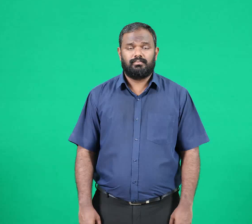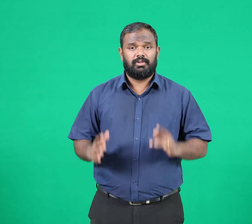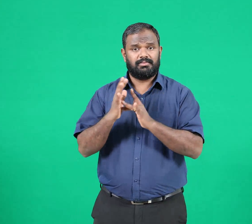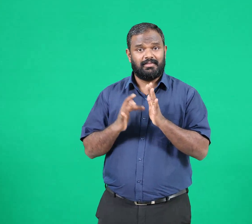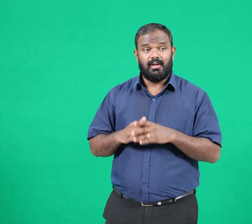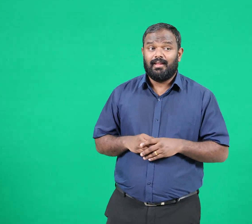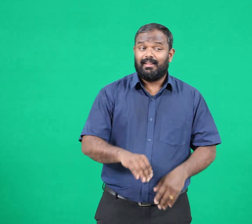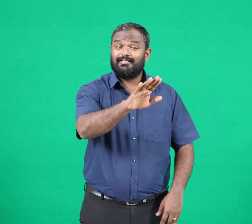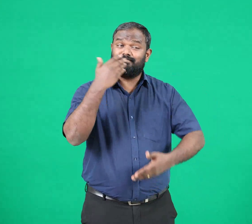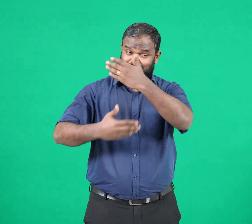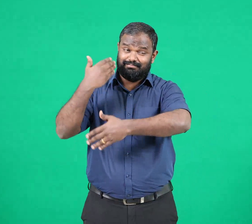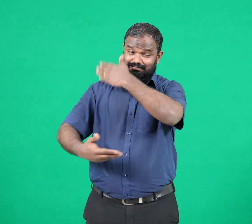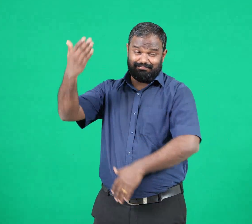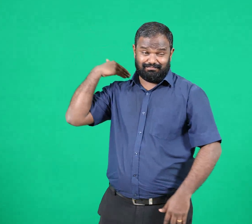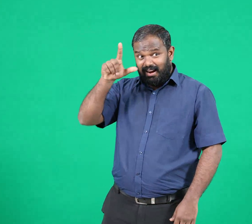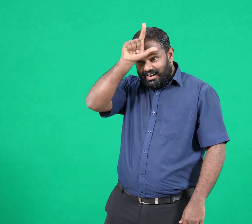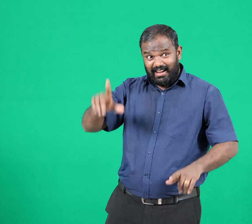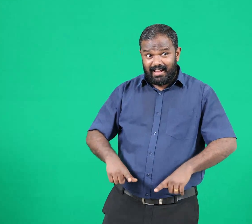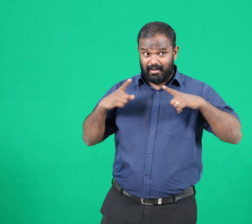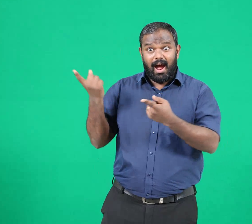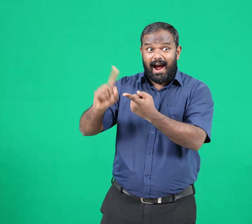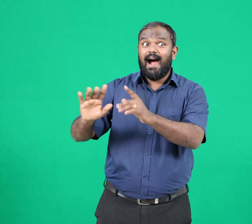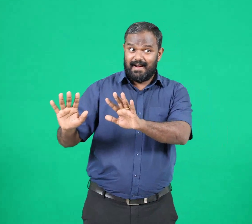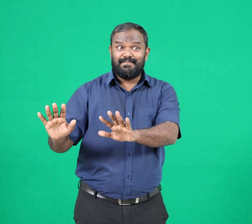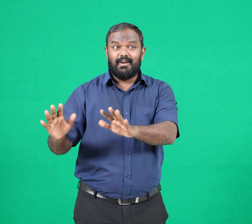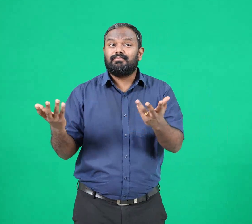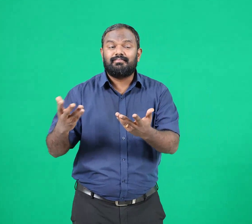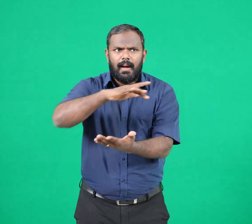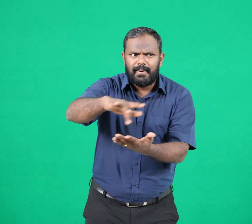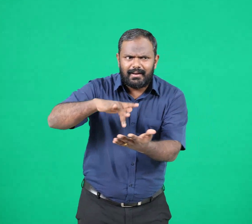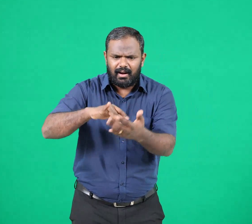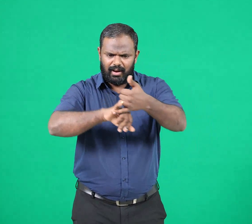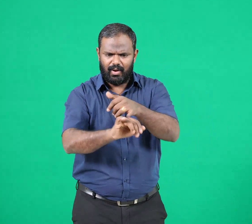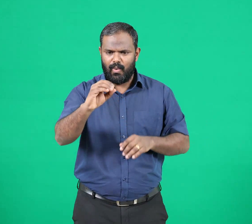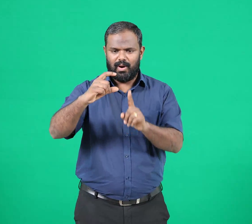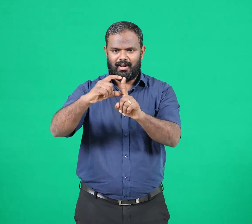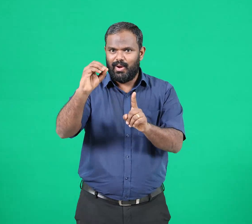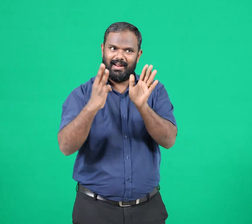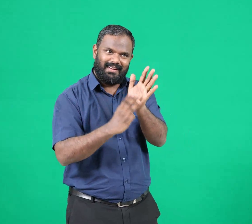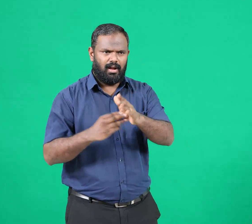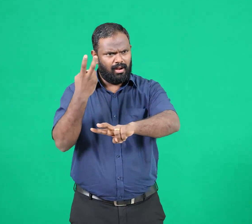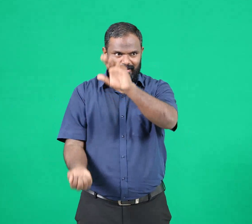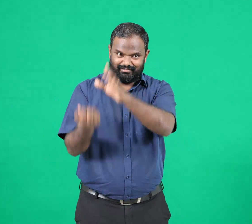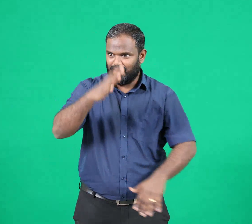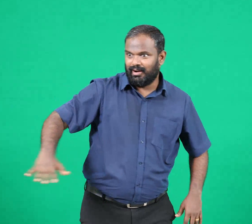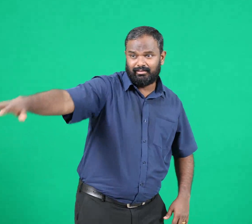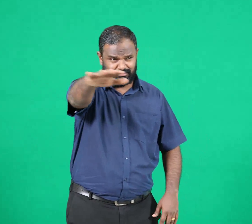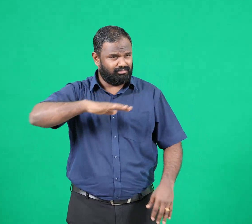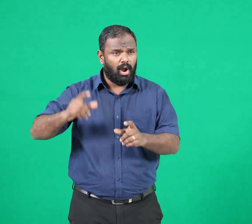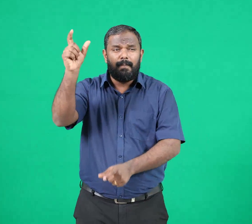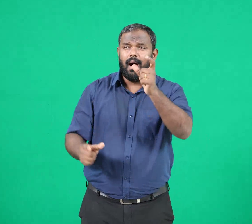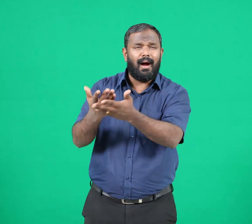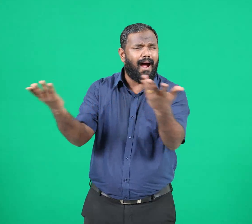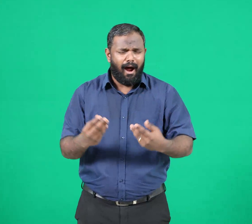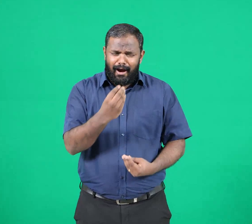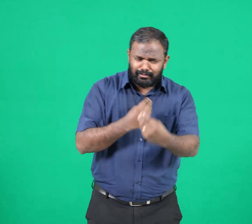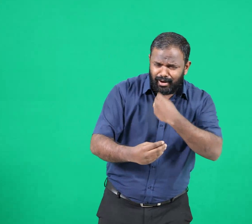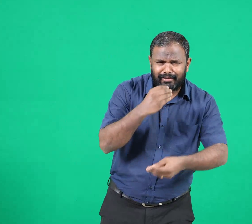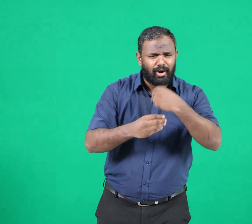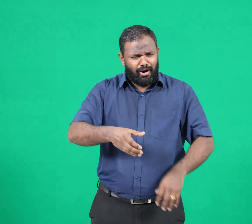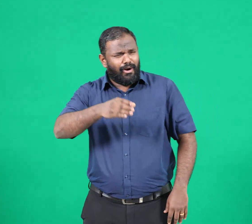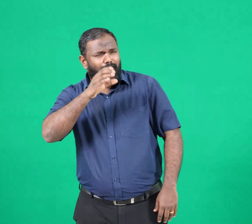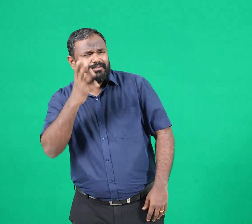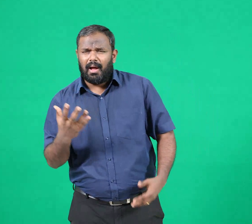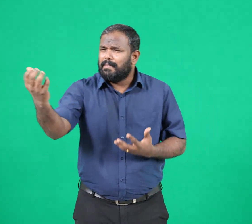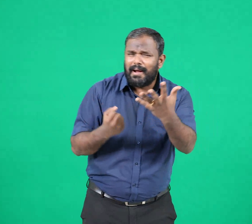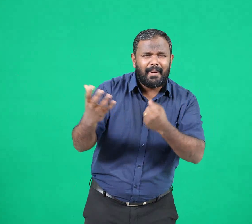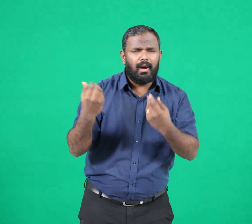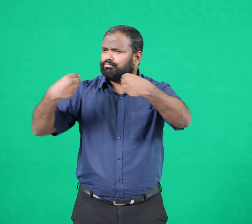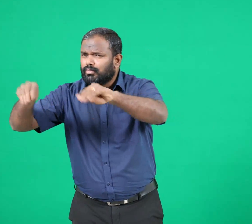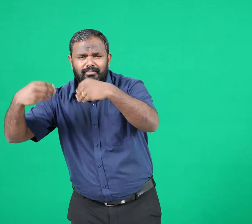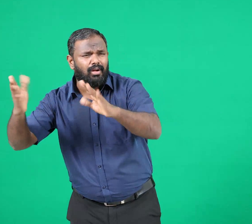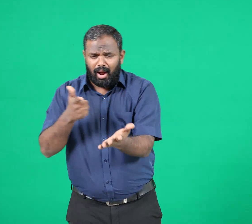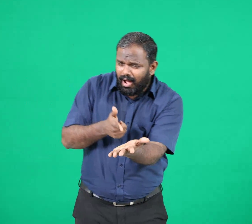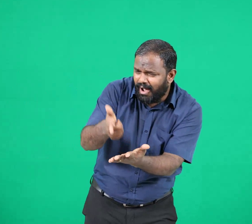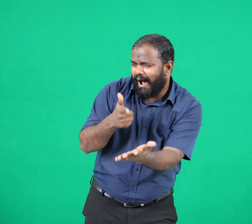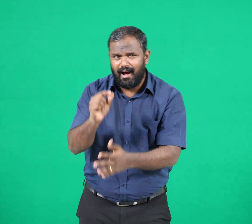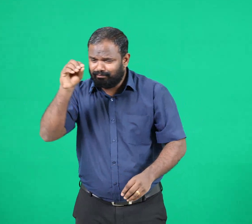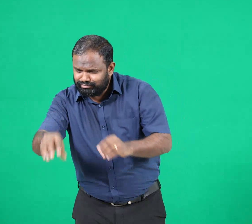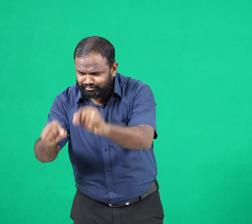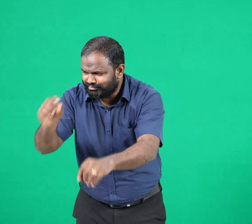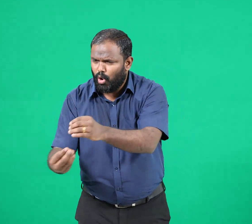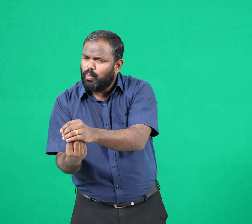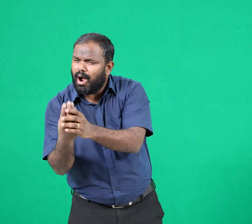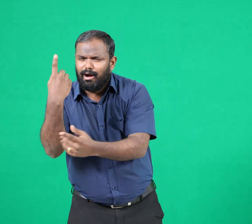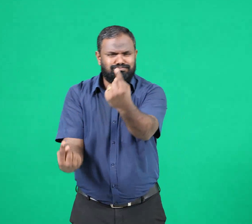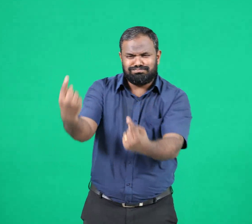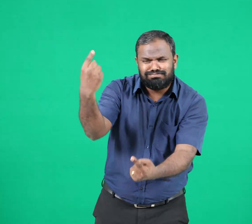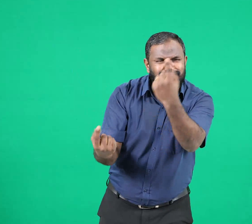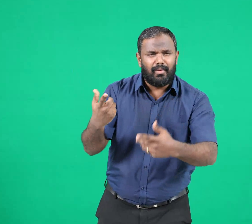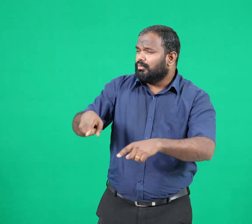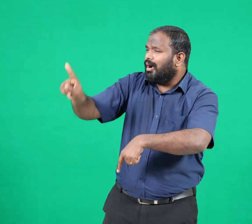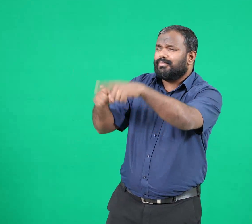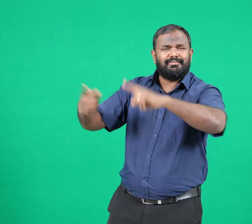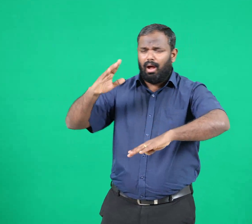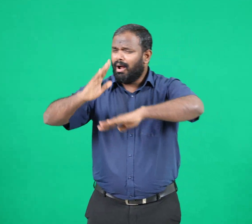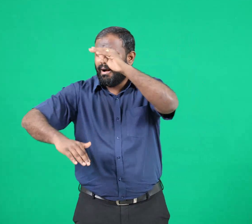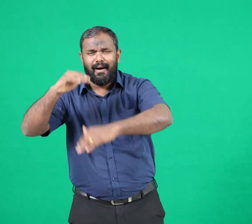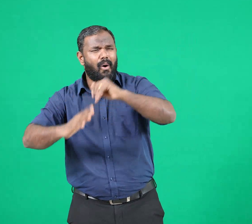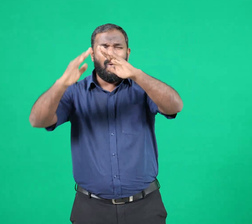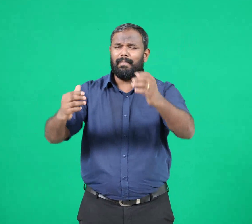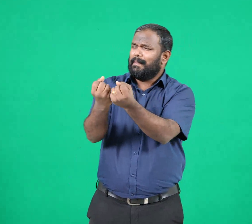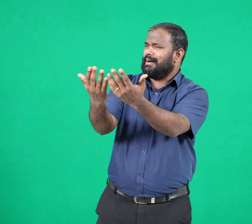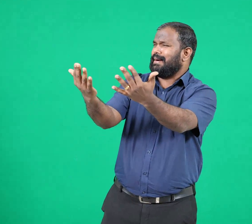It was the same in the days of Lot: People were eating and drinking, buying and selling, planting and building.